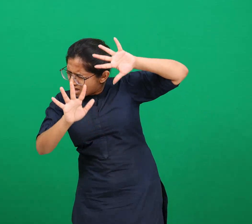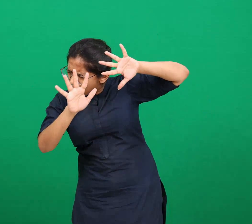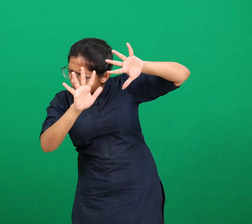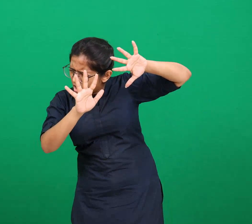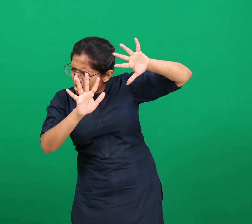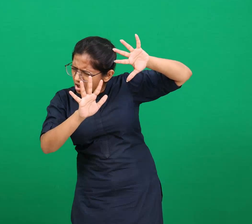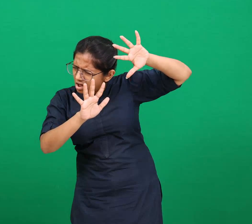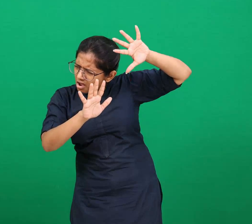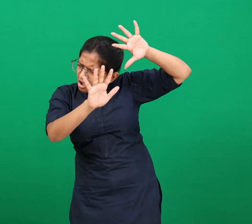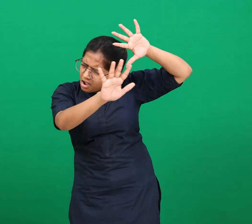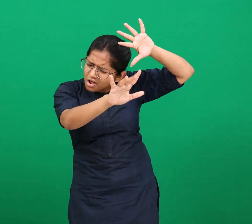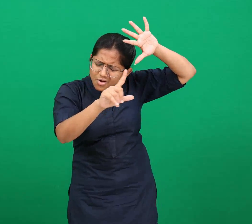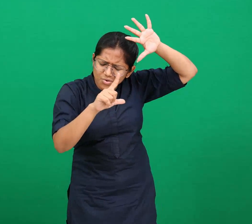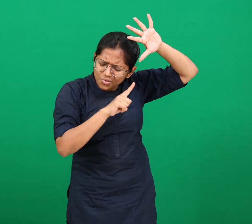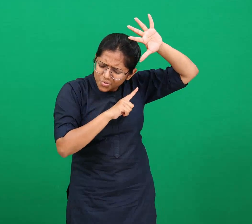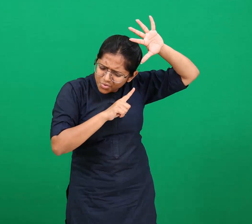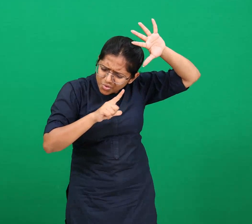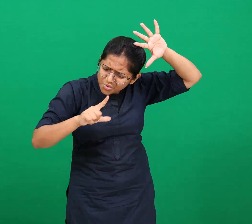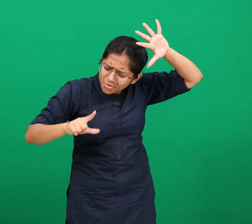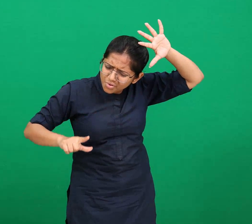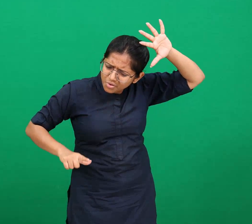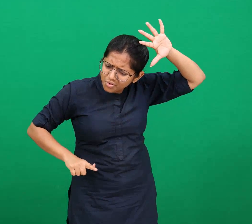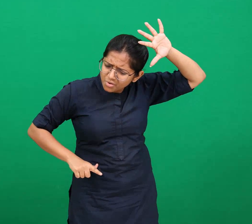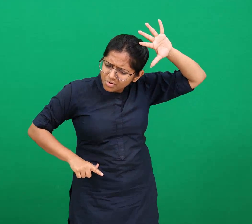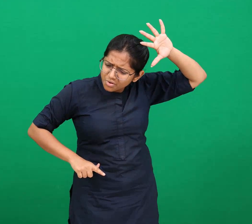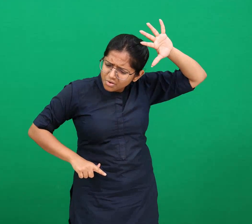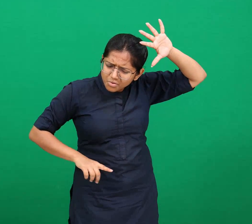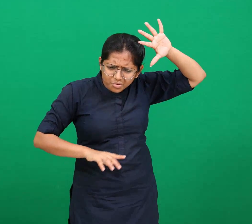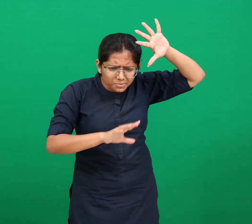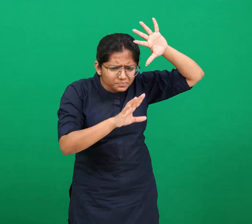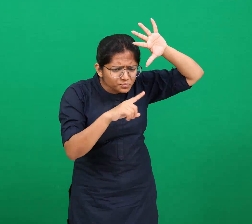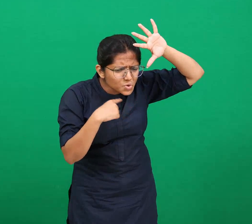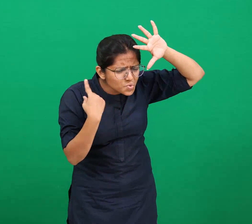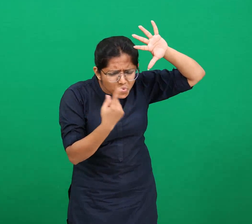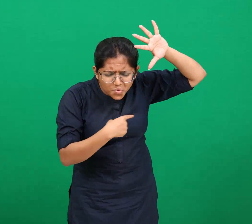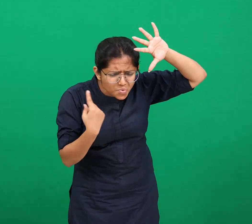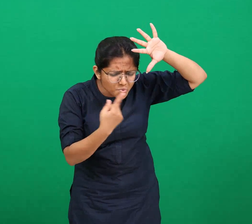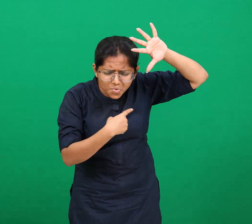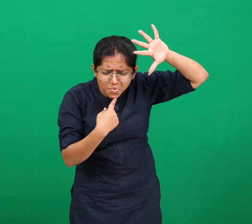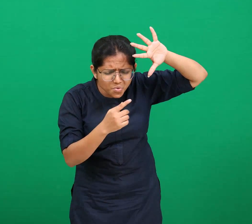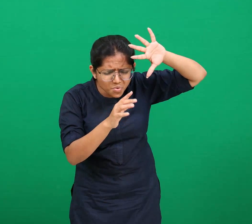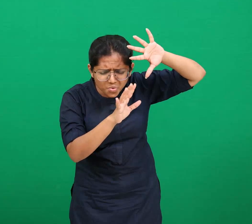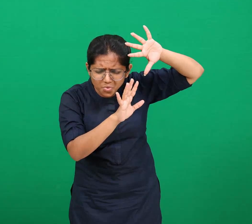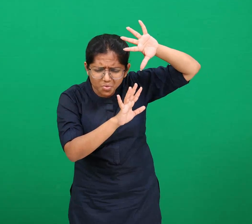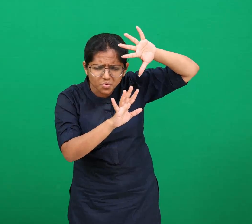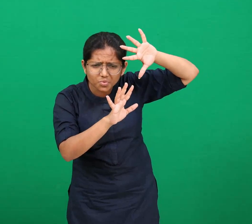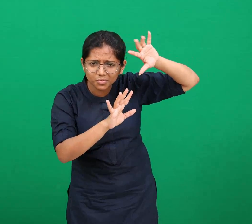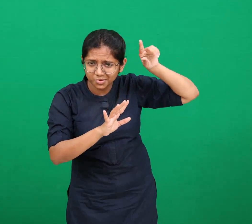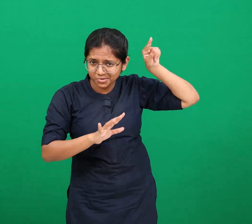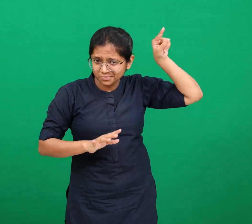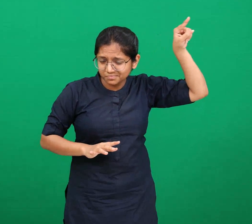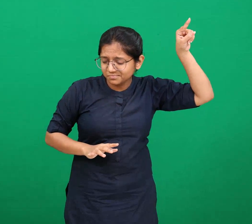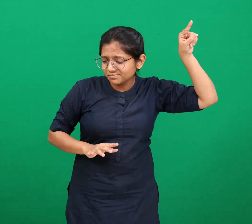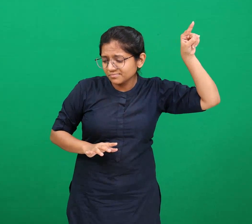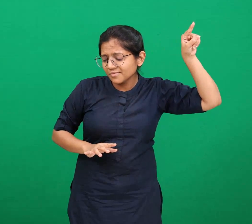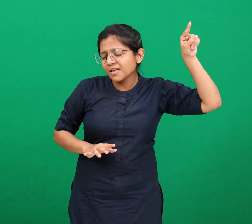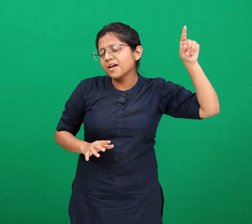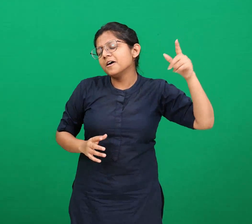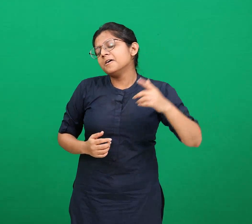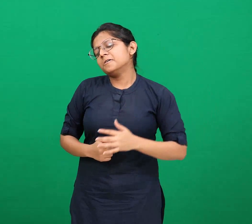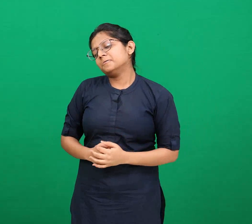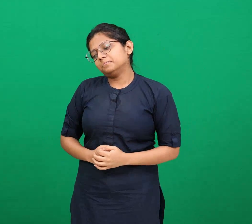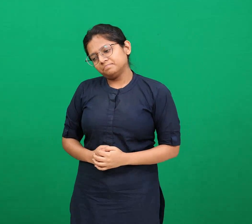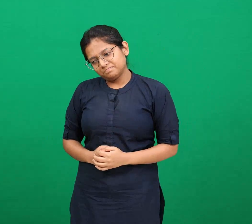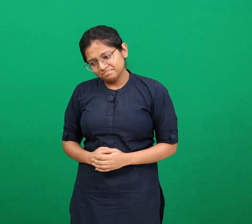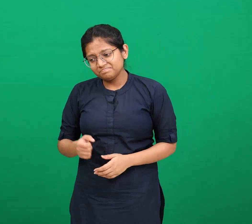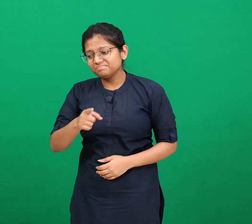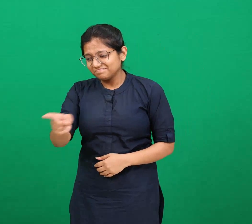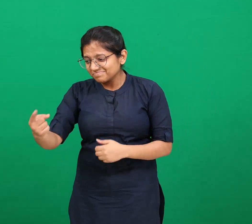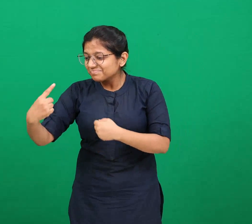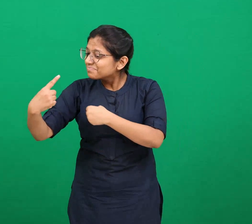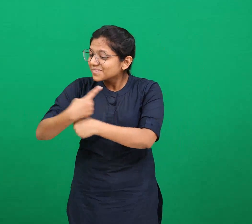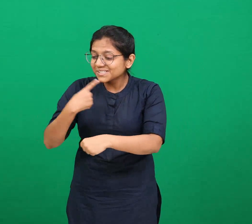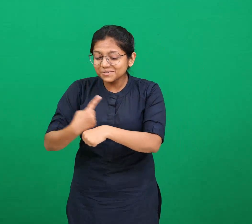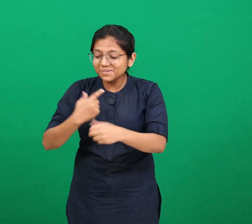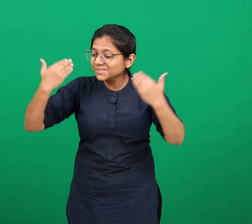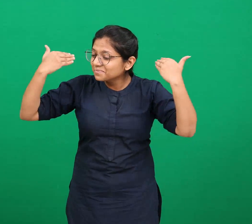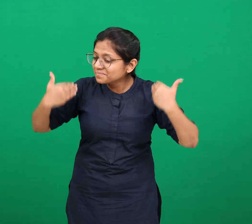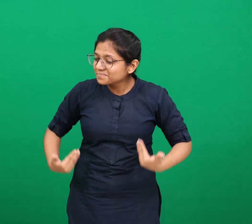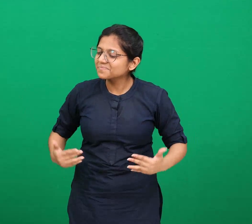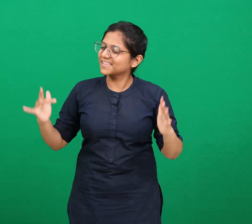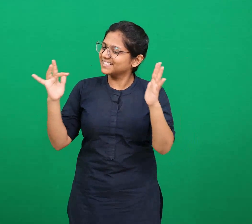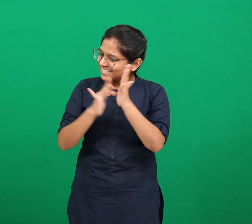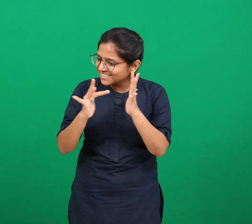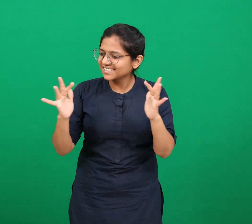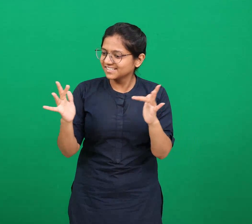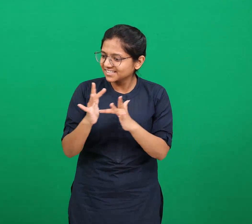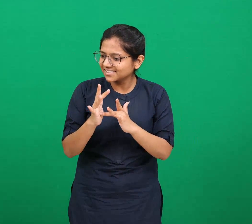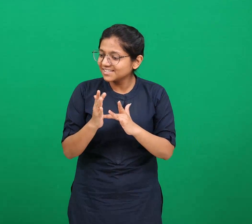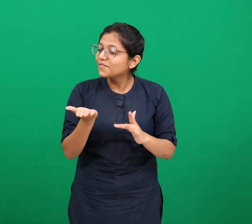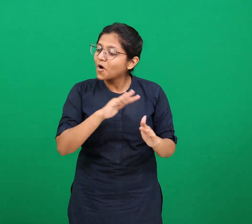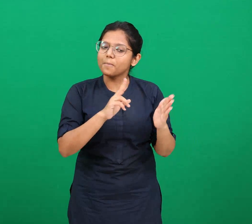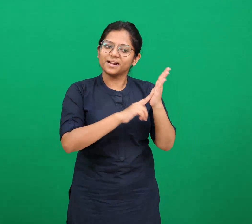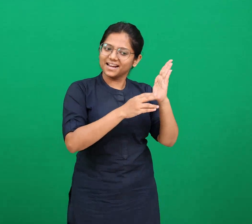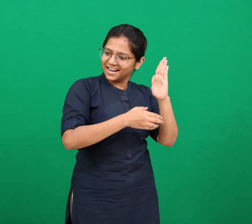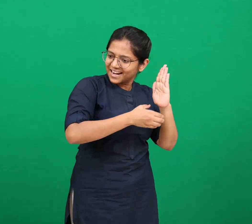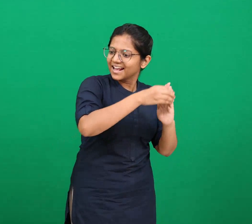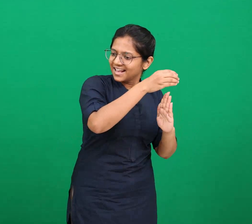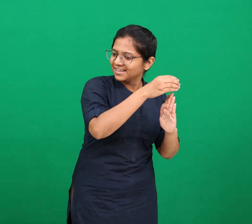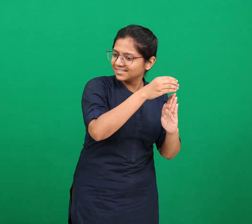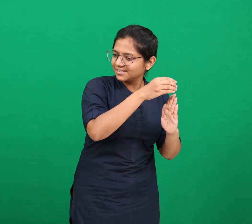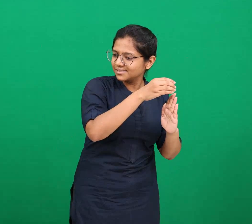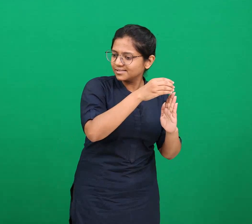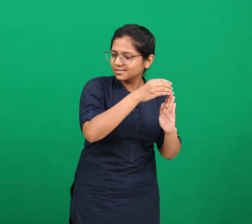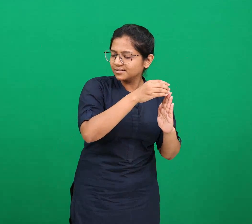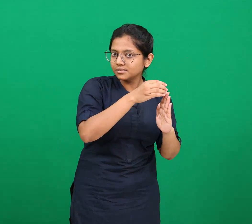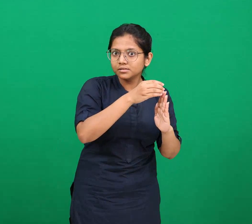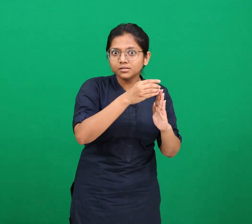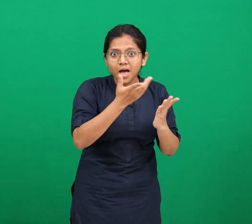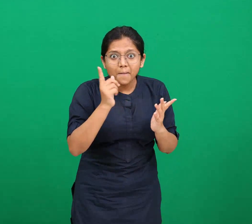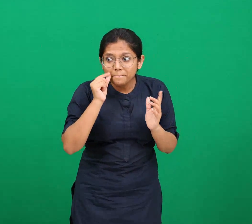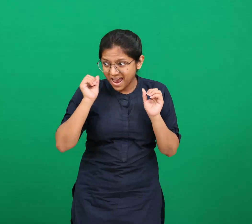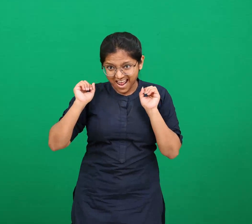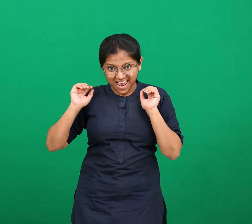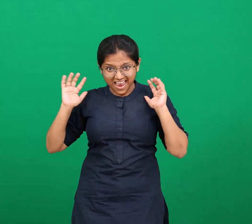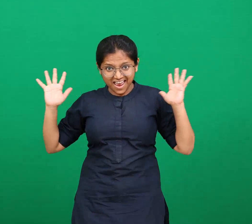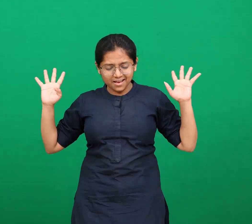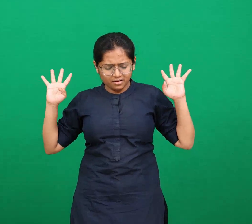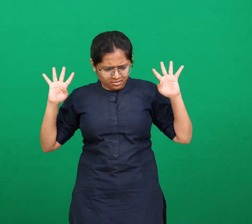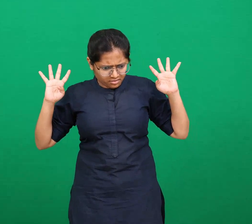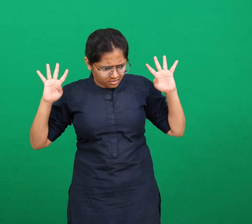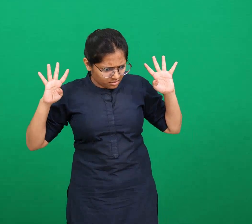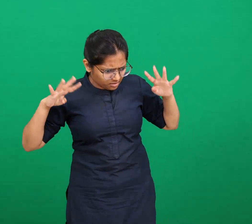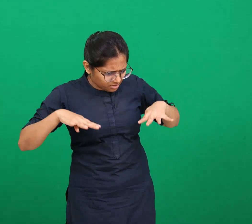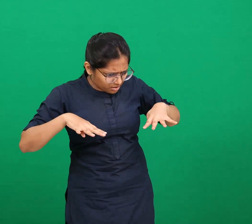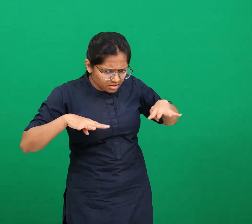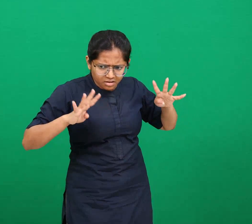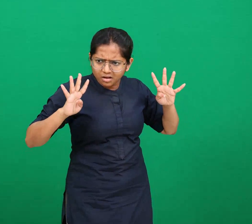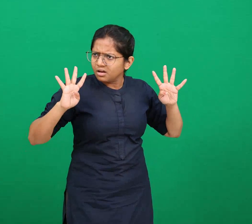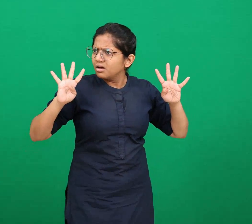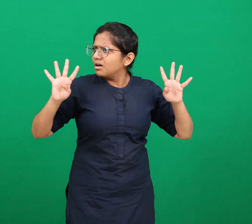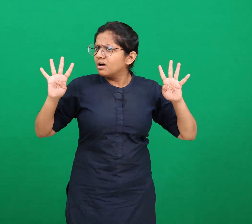' I am Jesus of Nazareth, whom you are persecuting,' He replied.